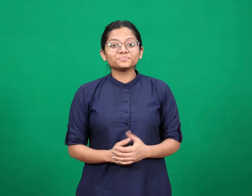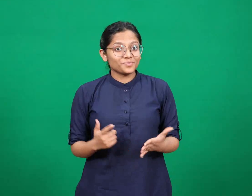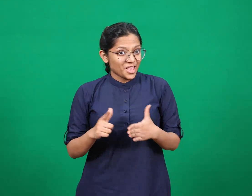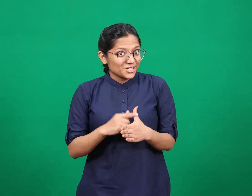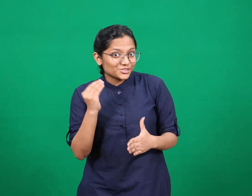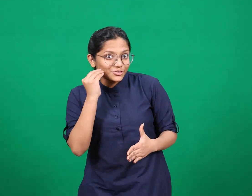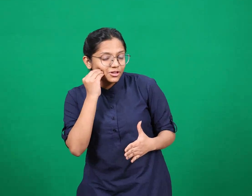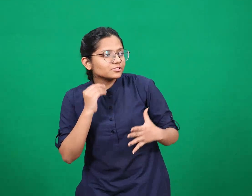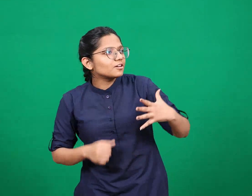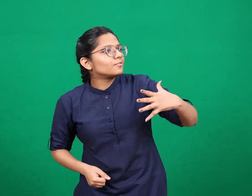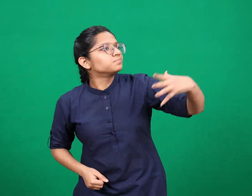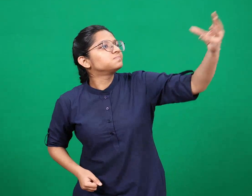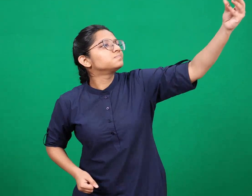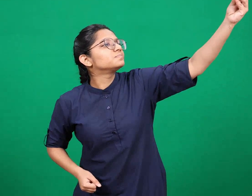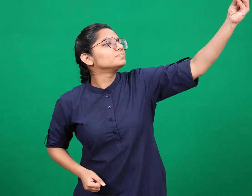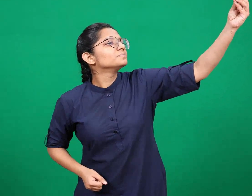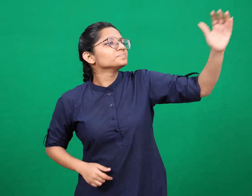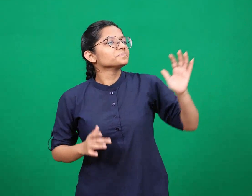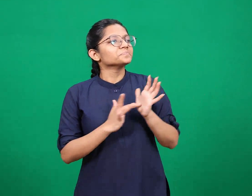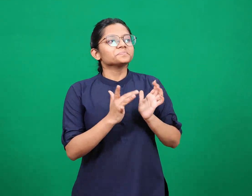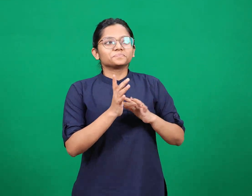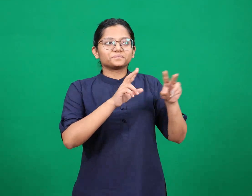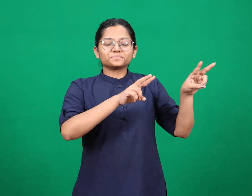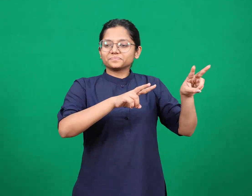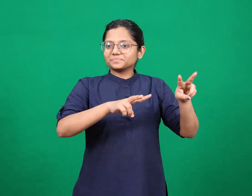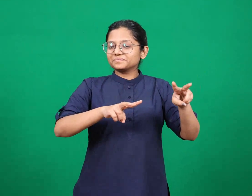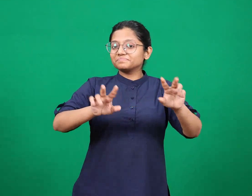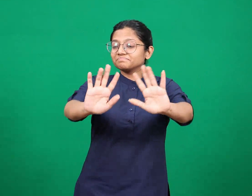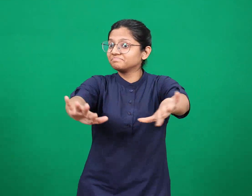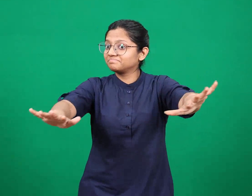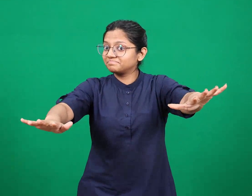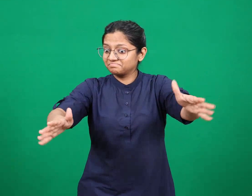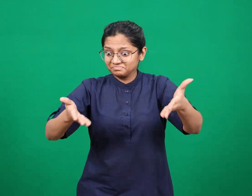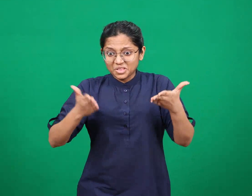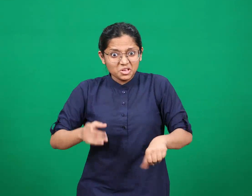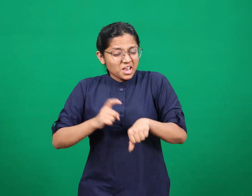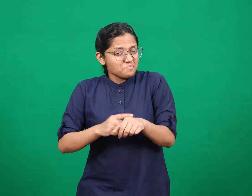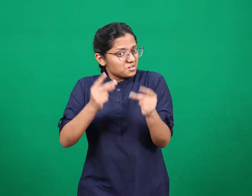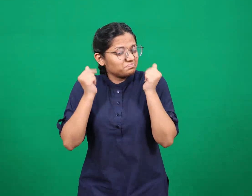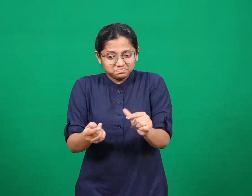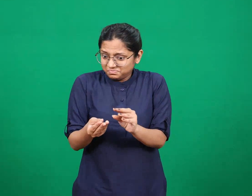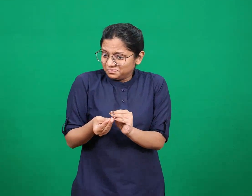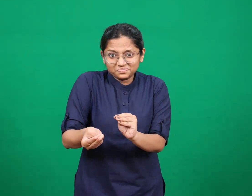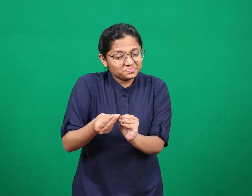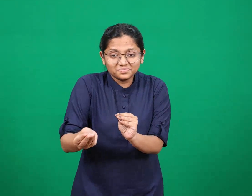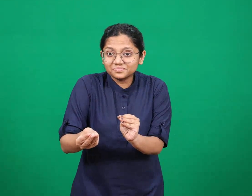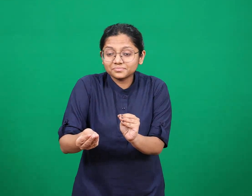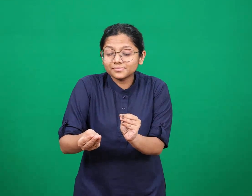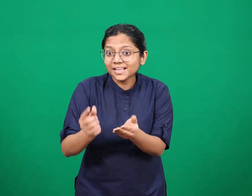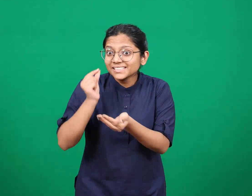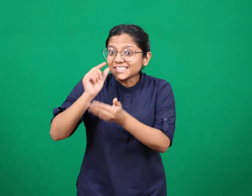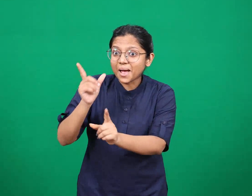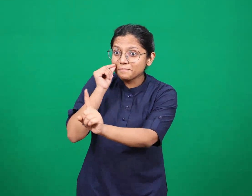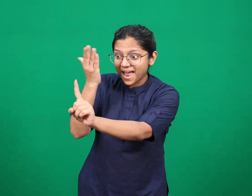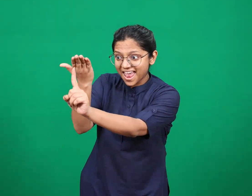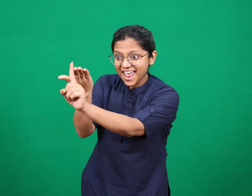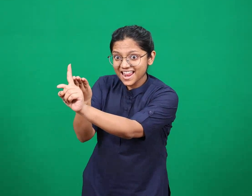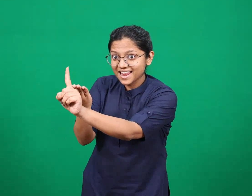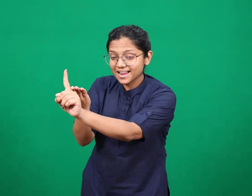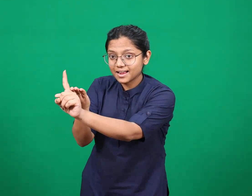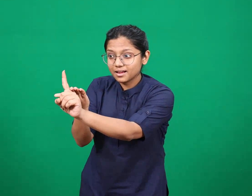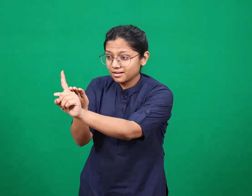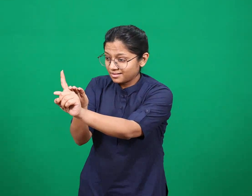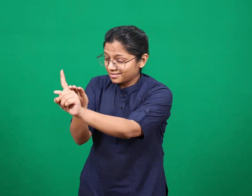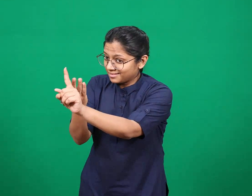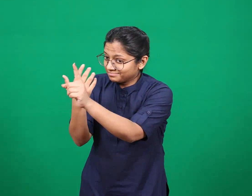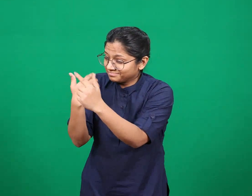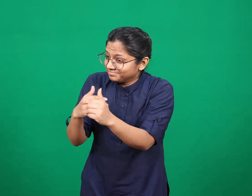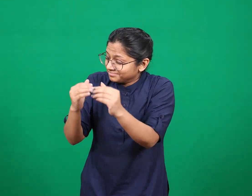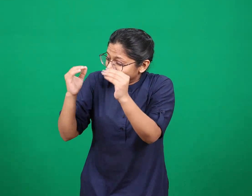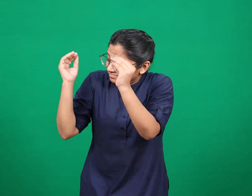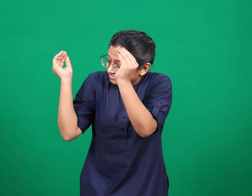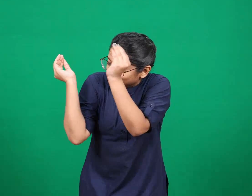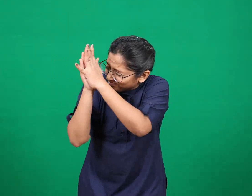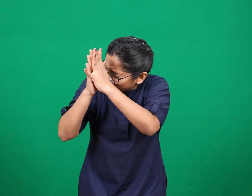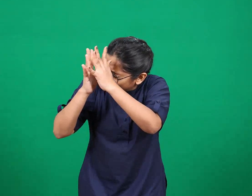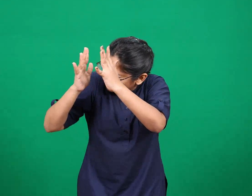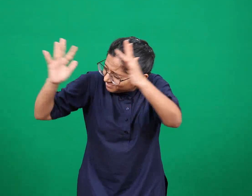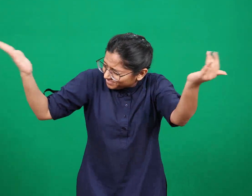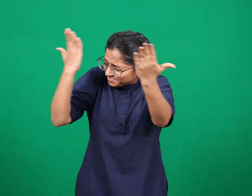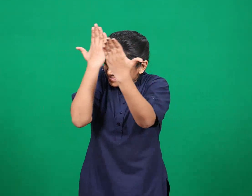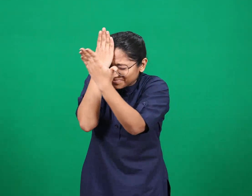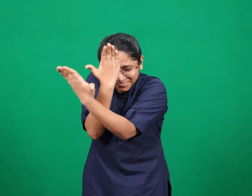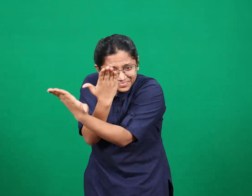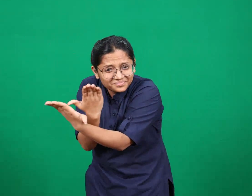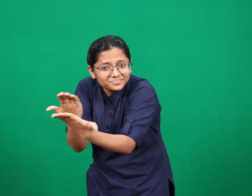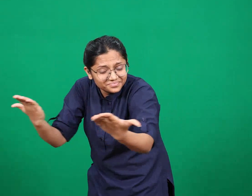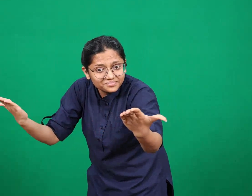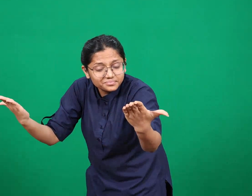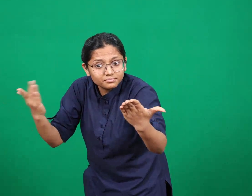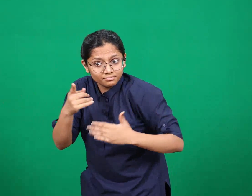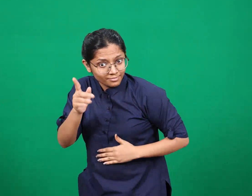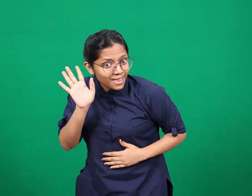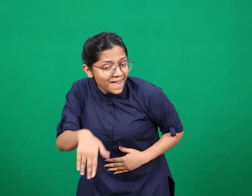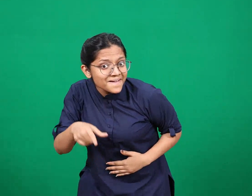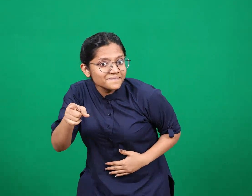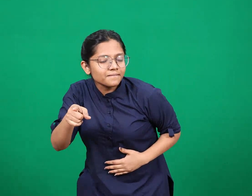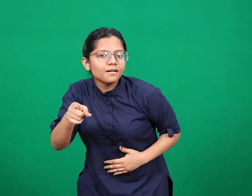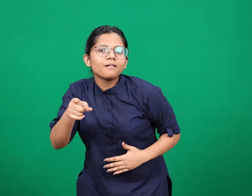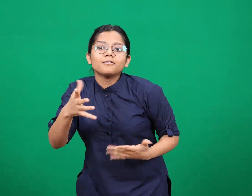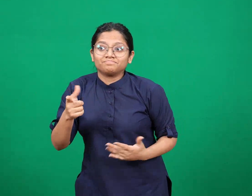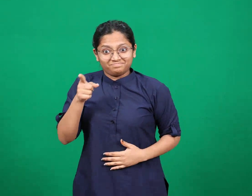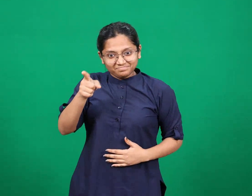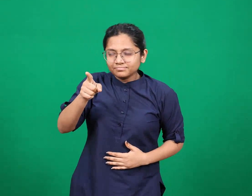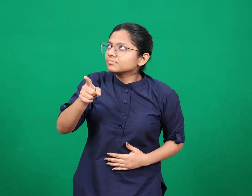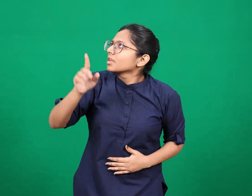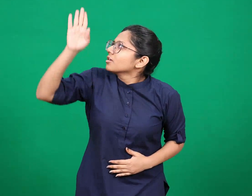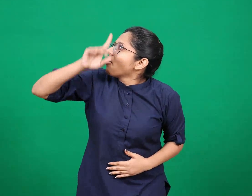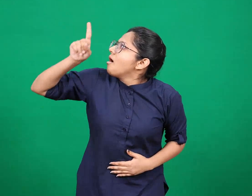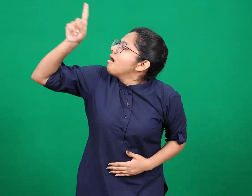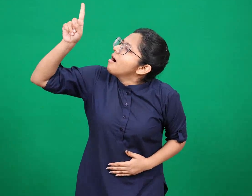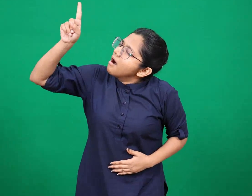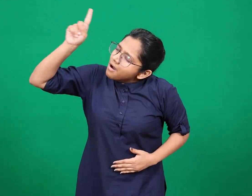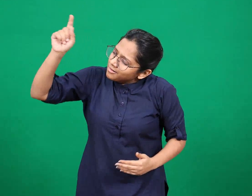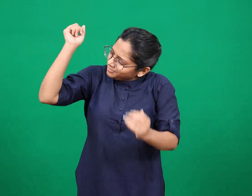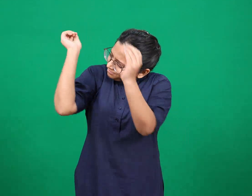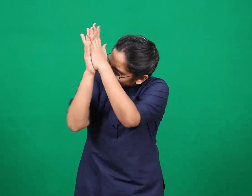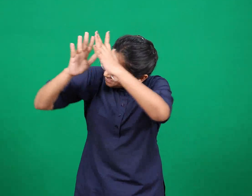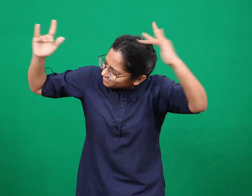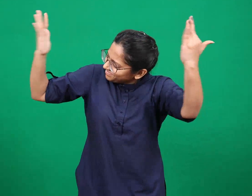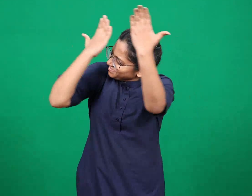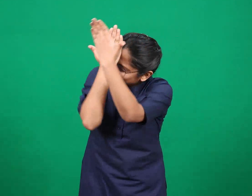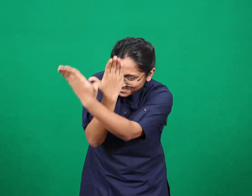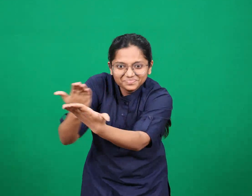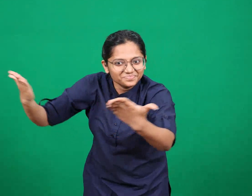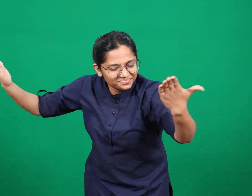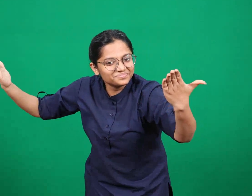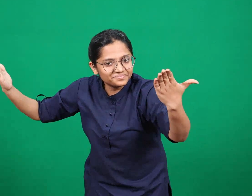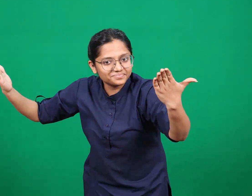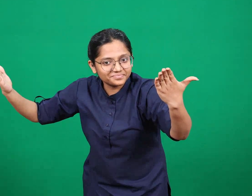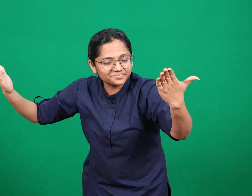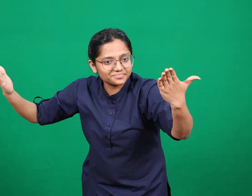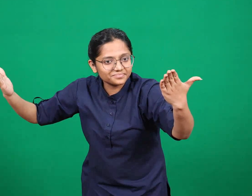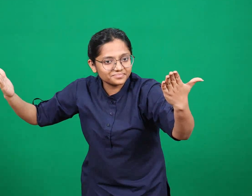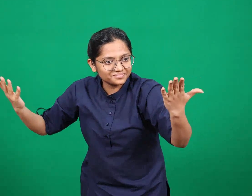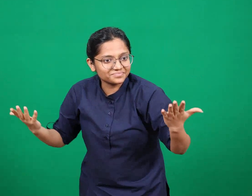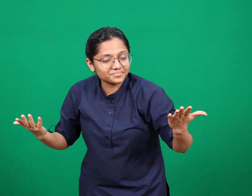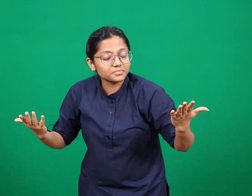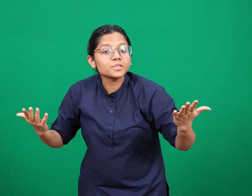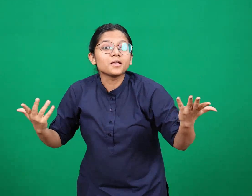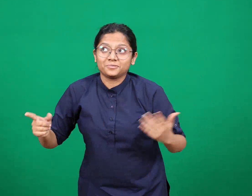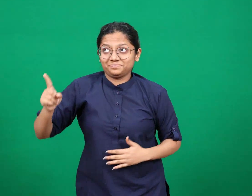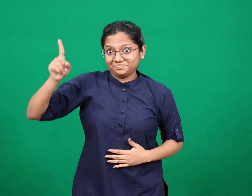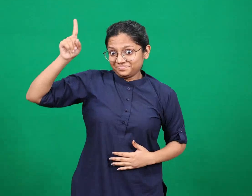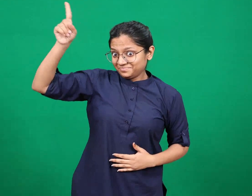When Judas had gone out, Jesus said, "Now the Son of Man is glorified, and God is glorified in Him.